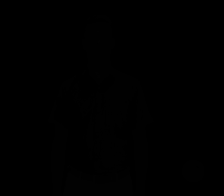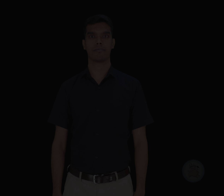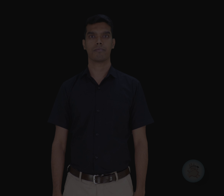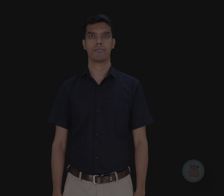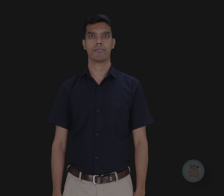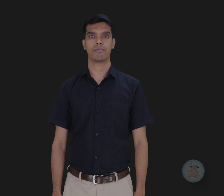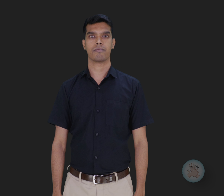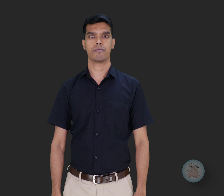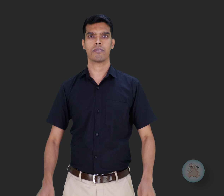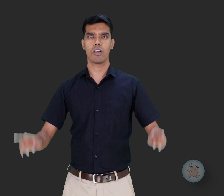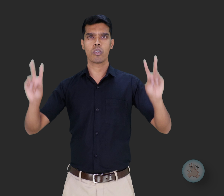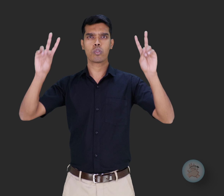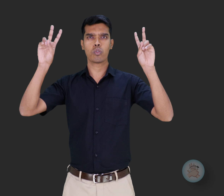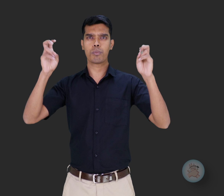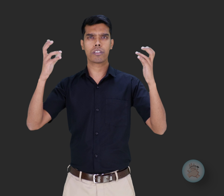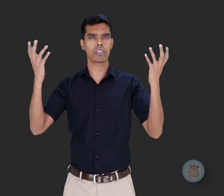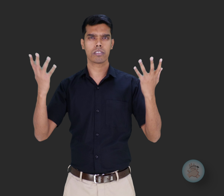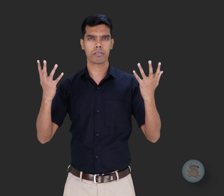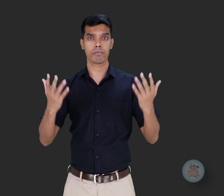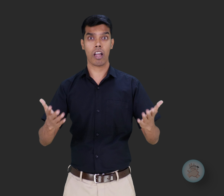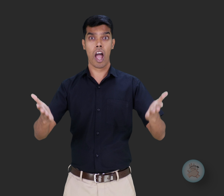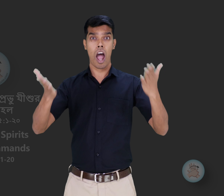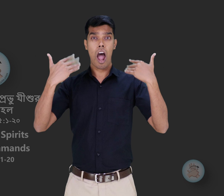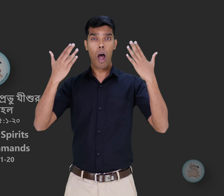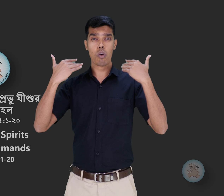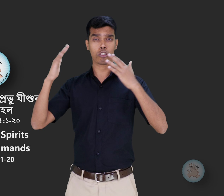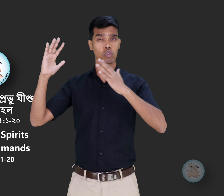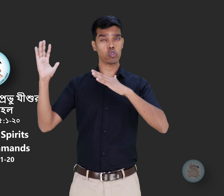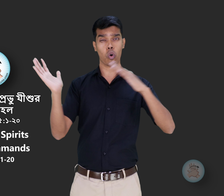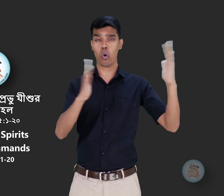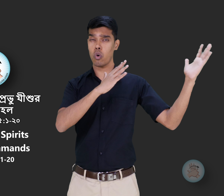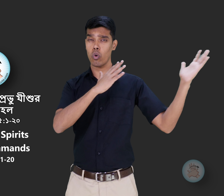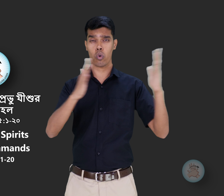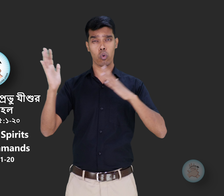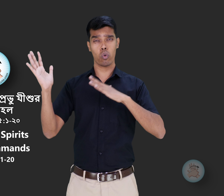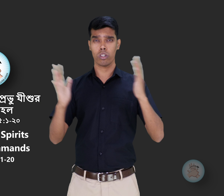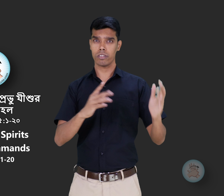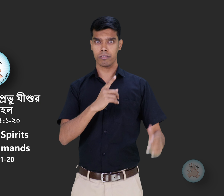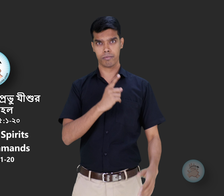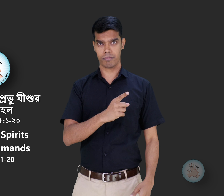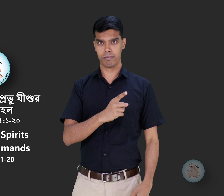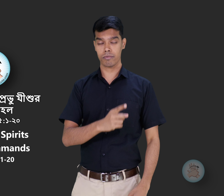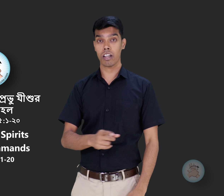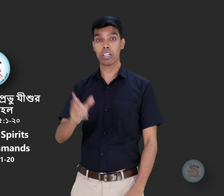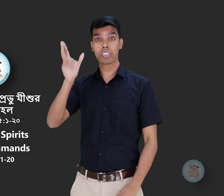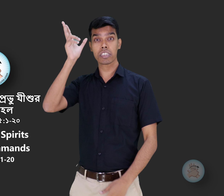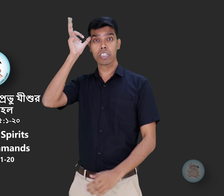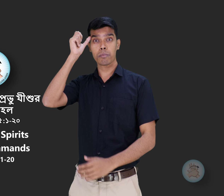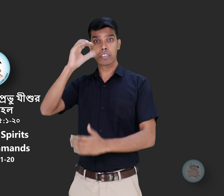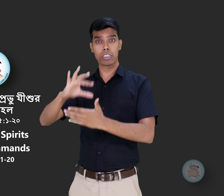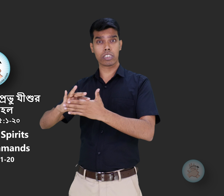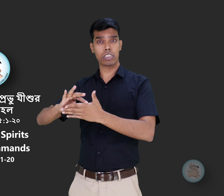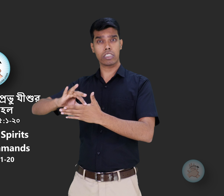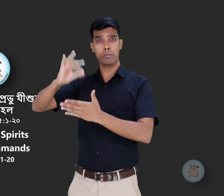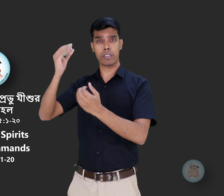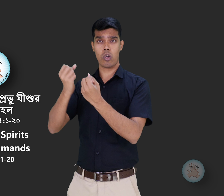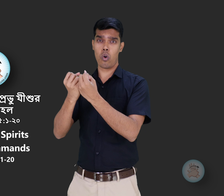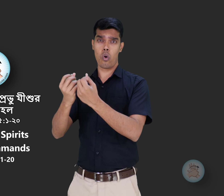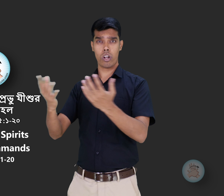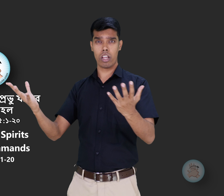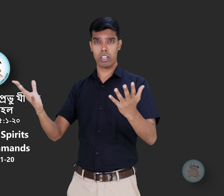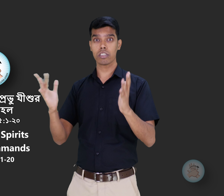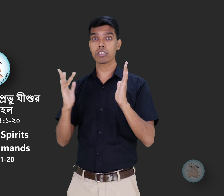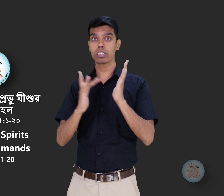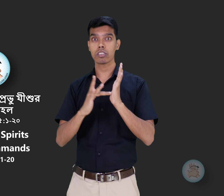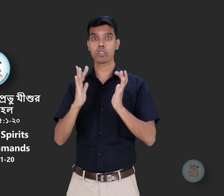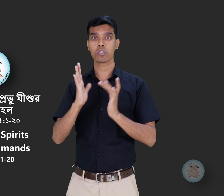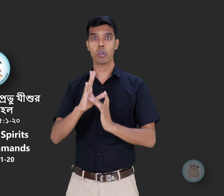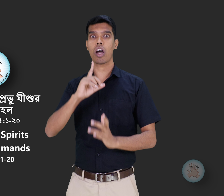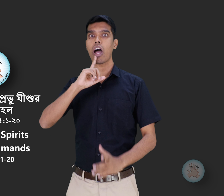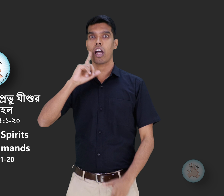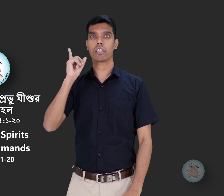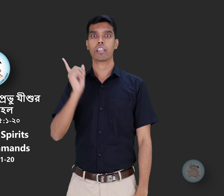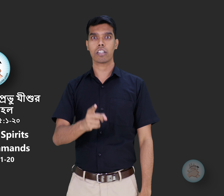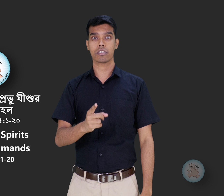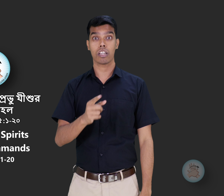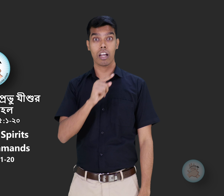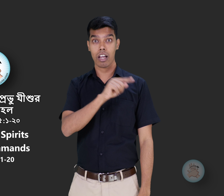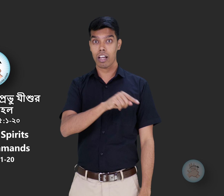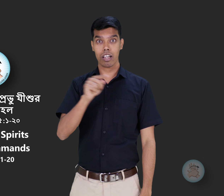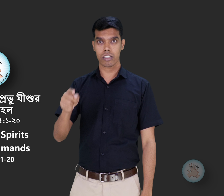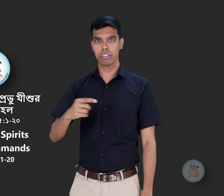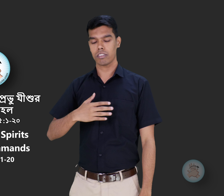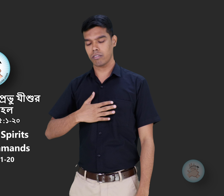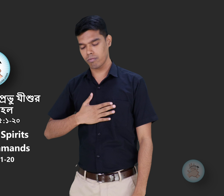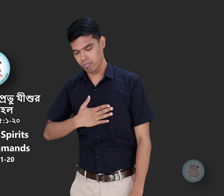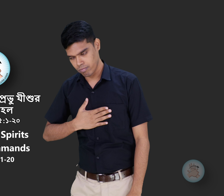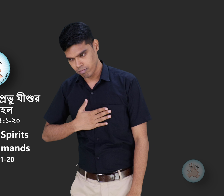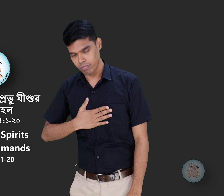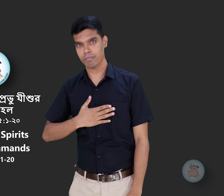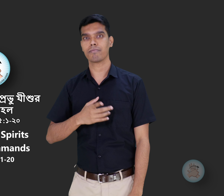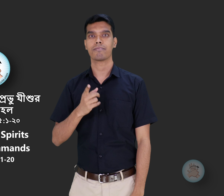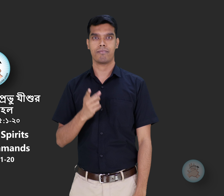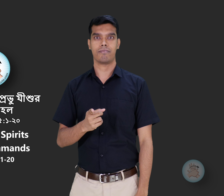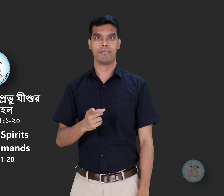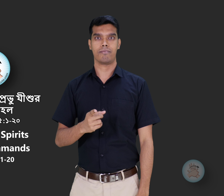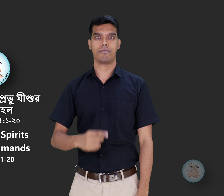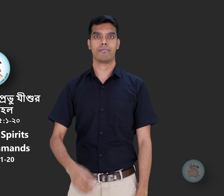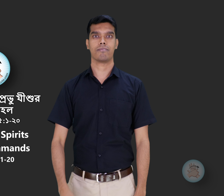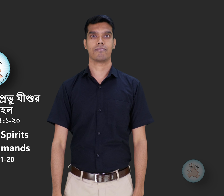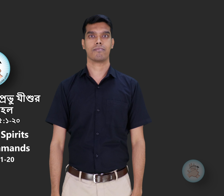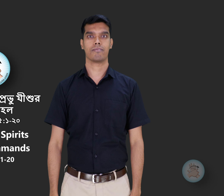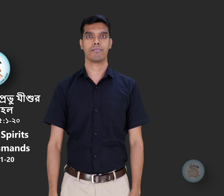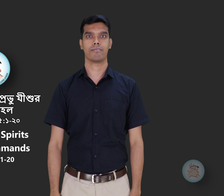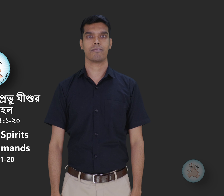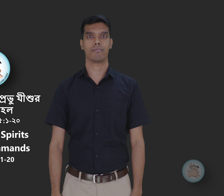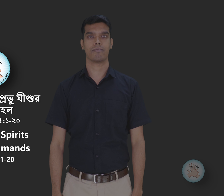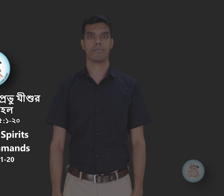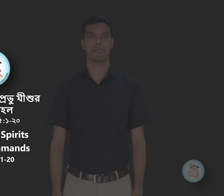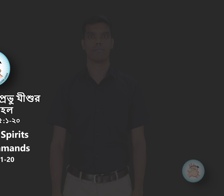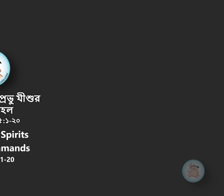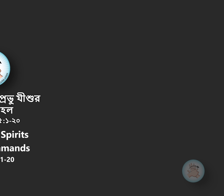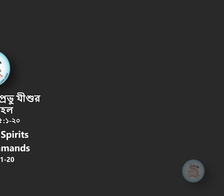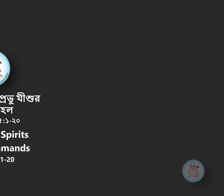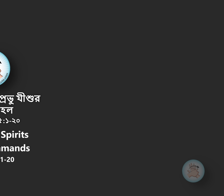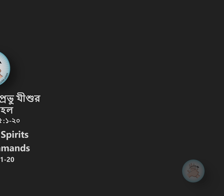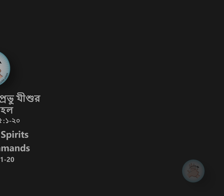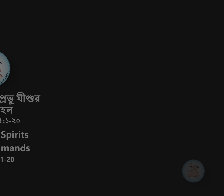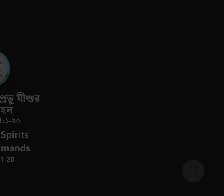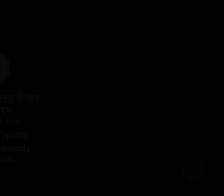A storm and evil spirits obey Jesus' commands